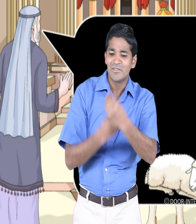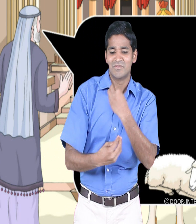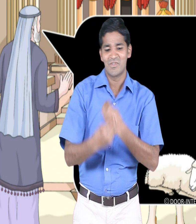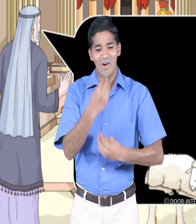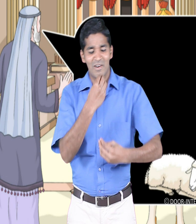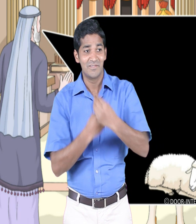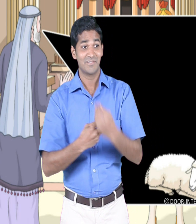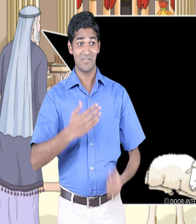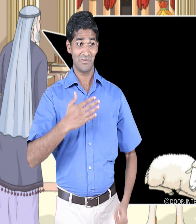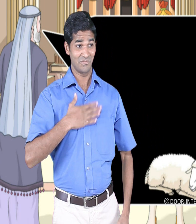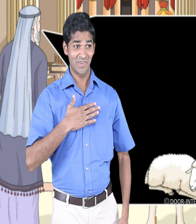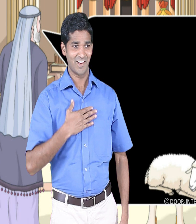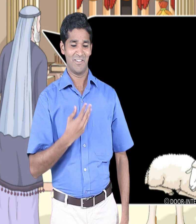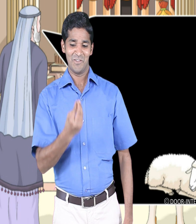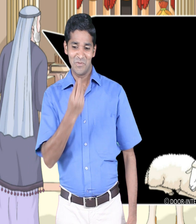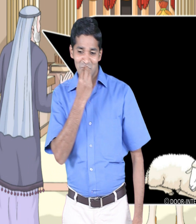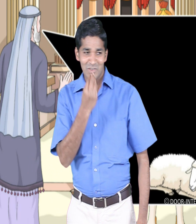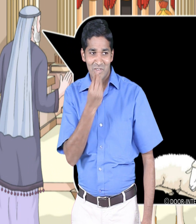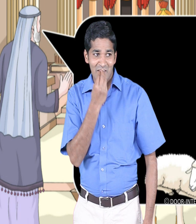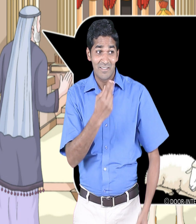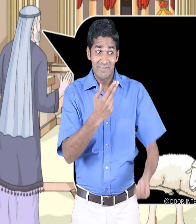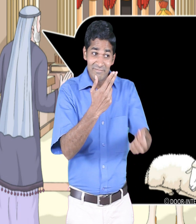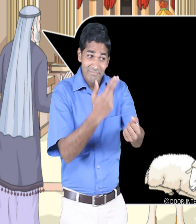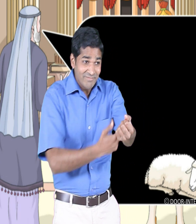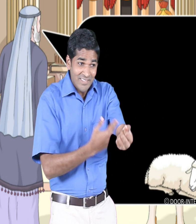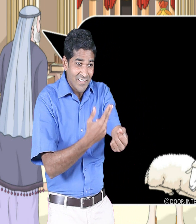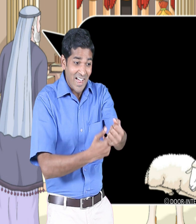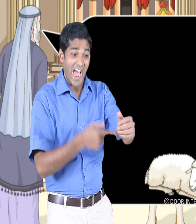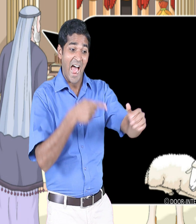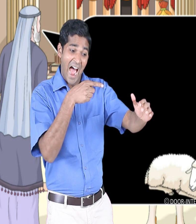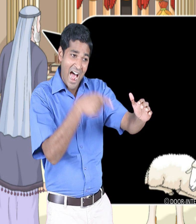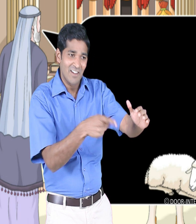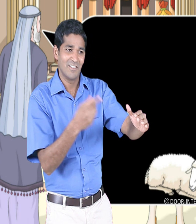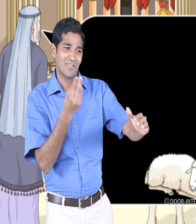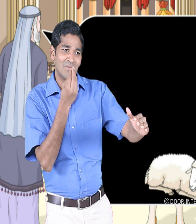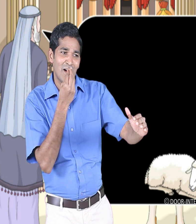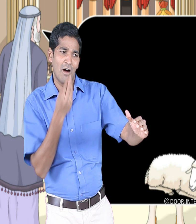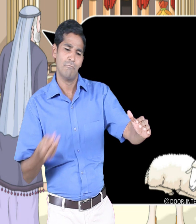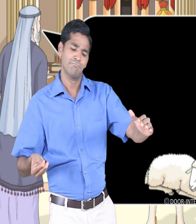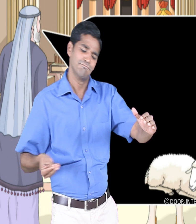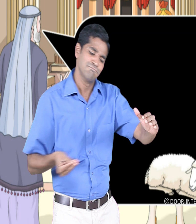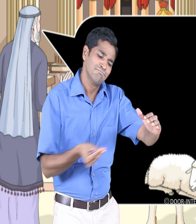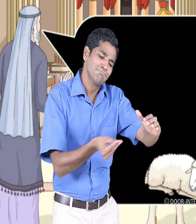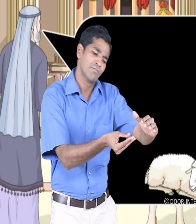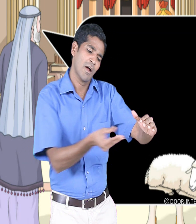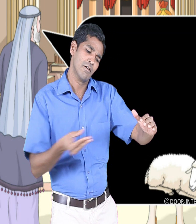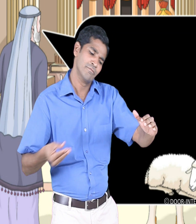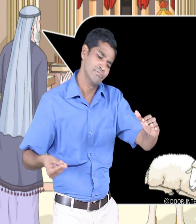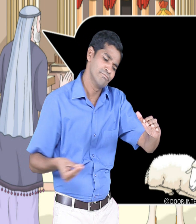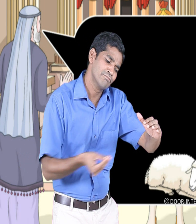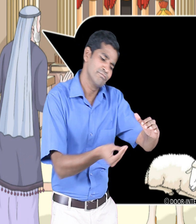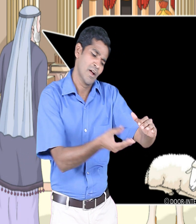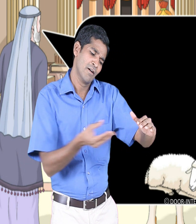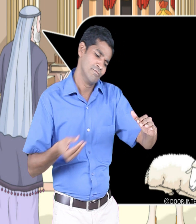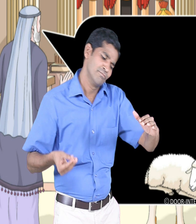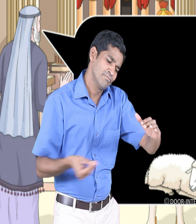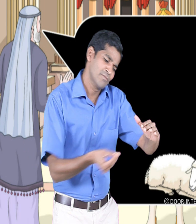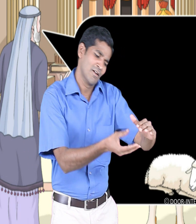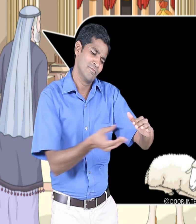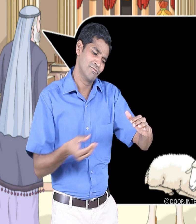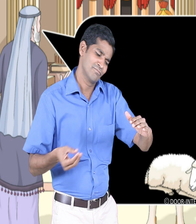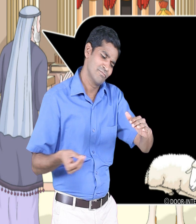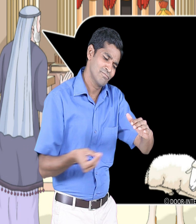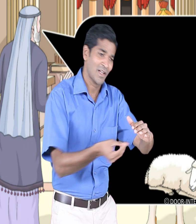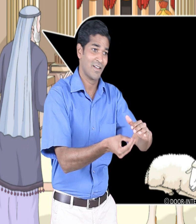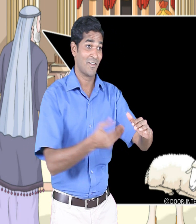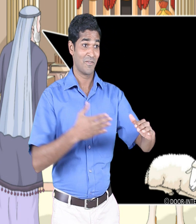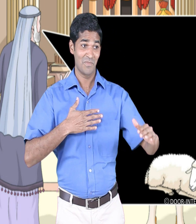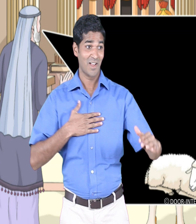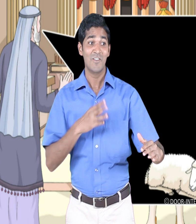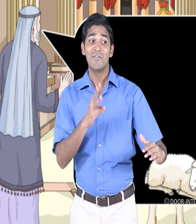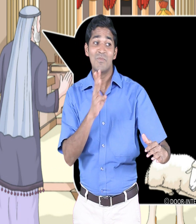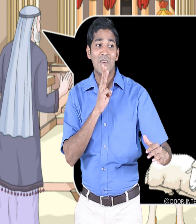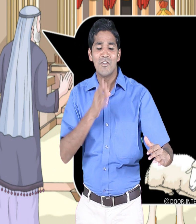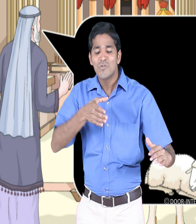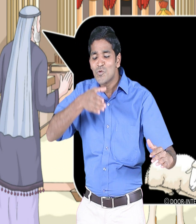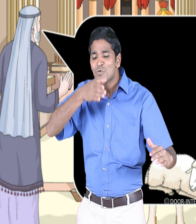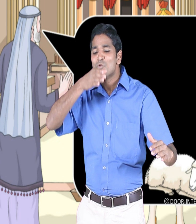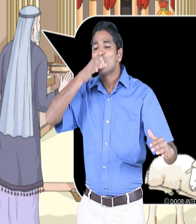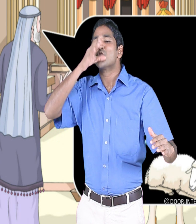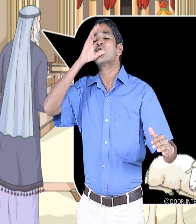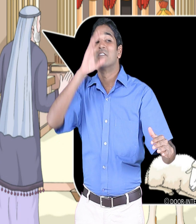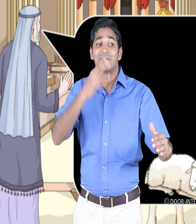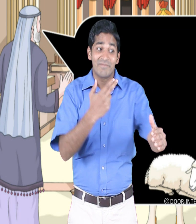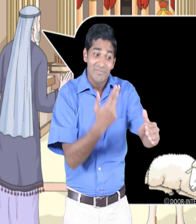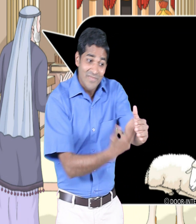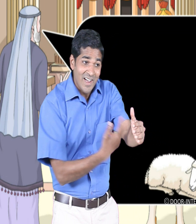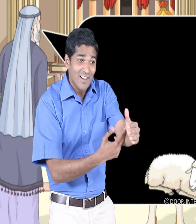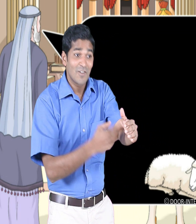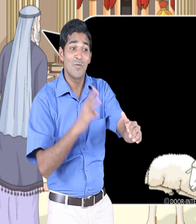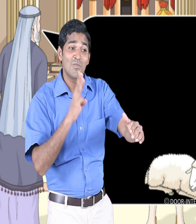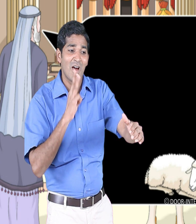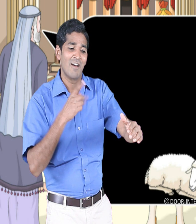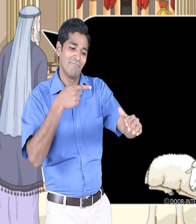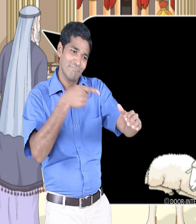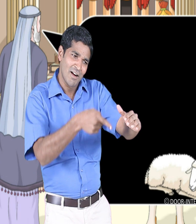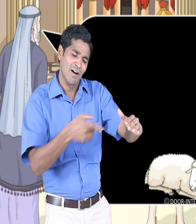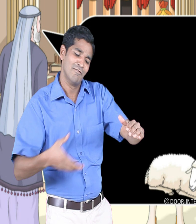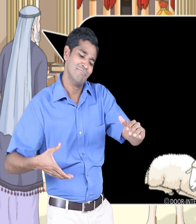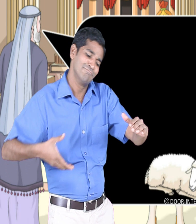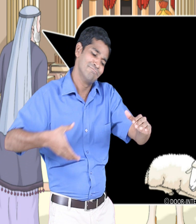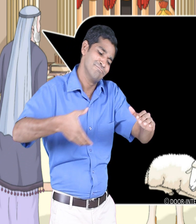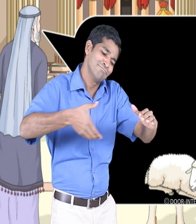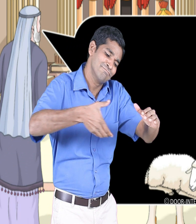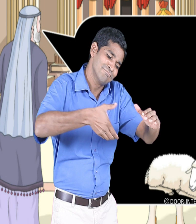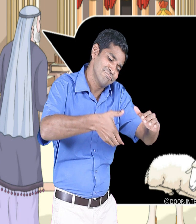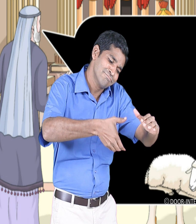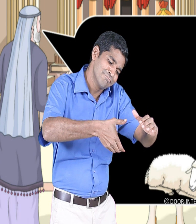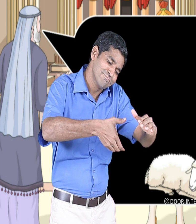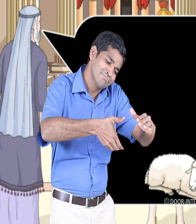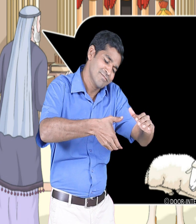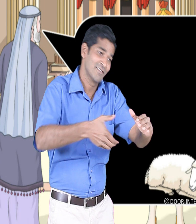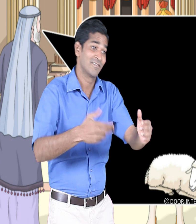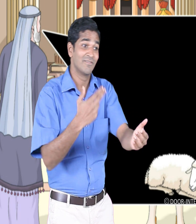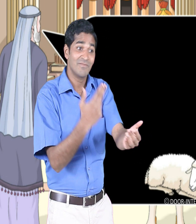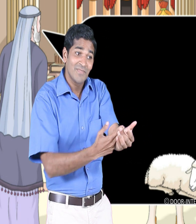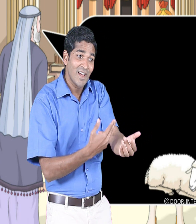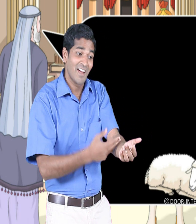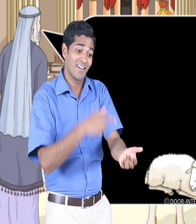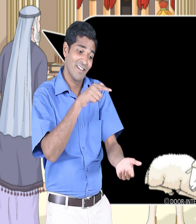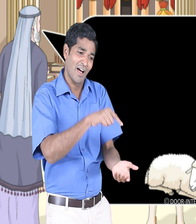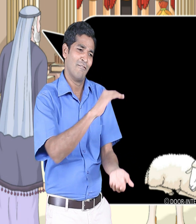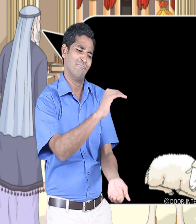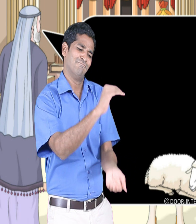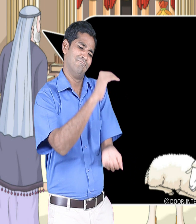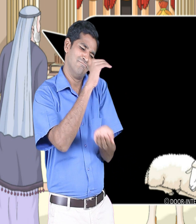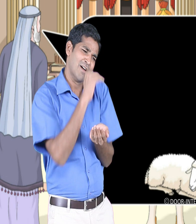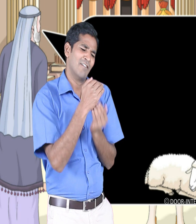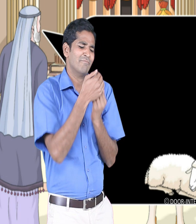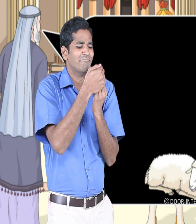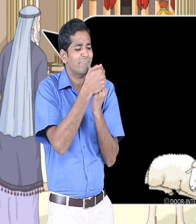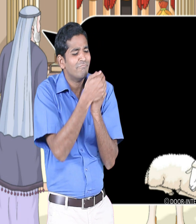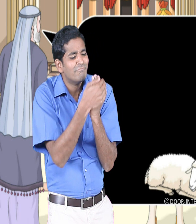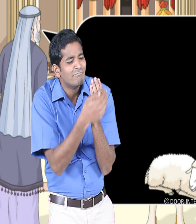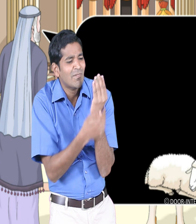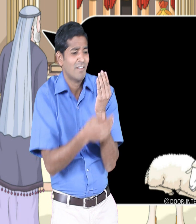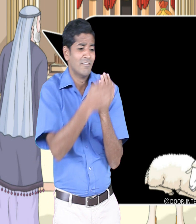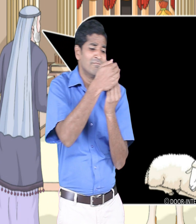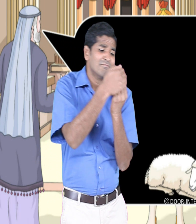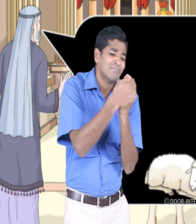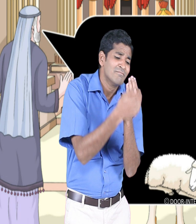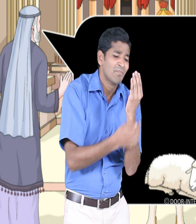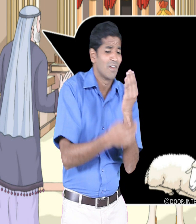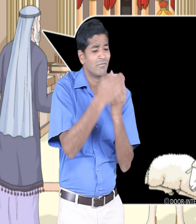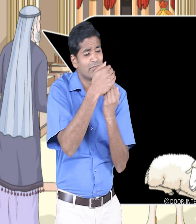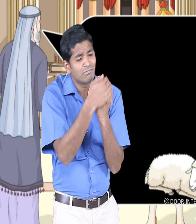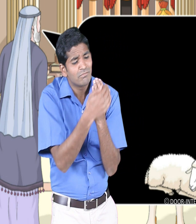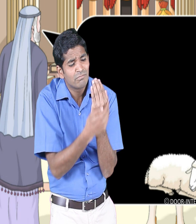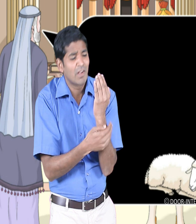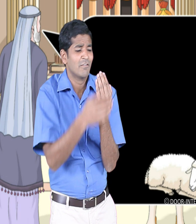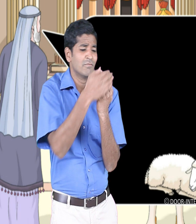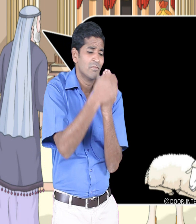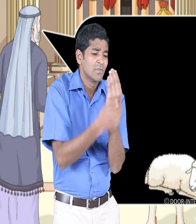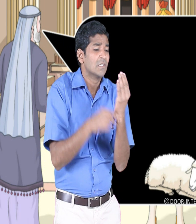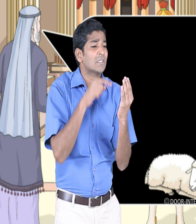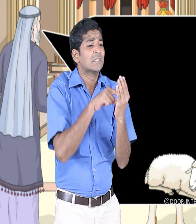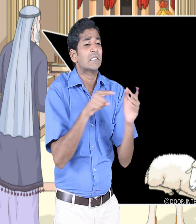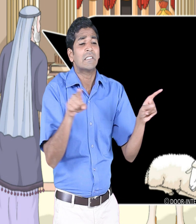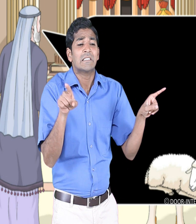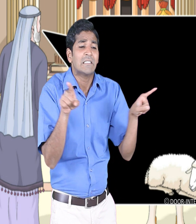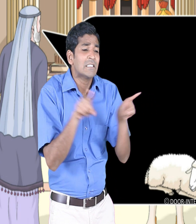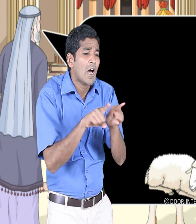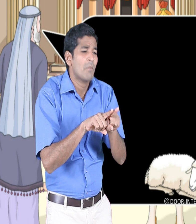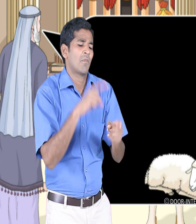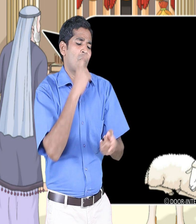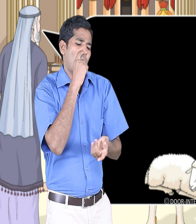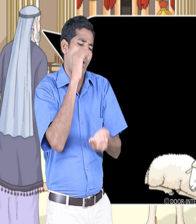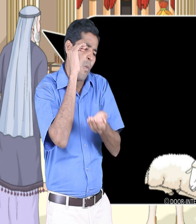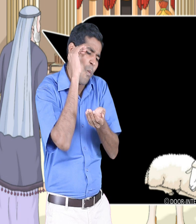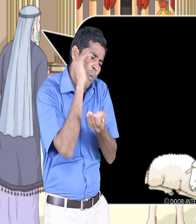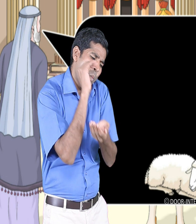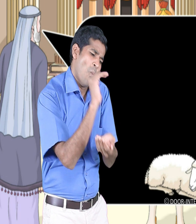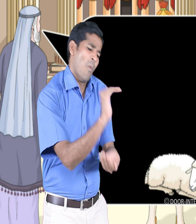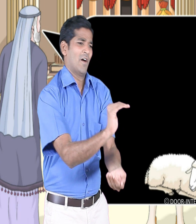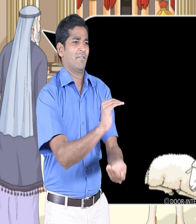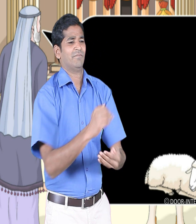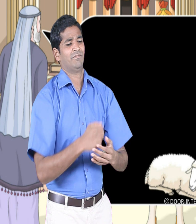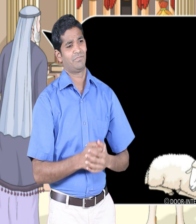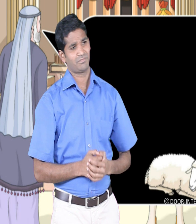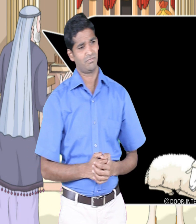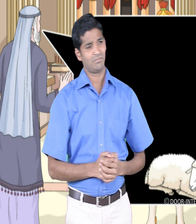He raised it, and it grew up with him and his children.